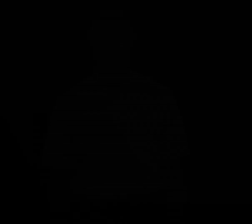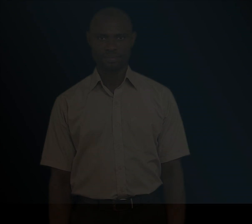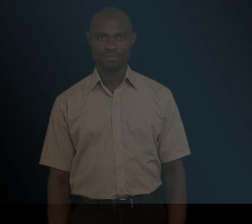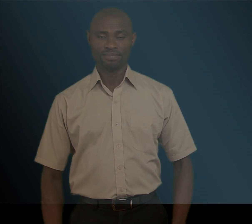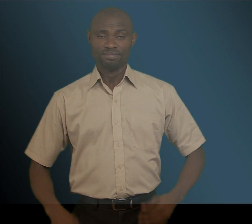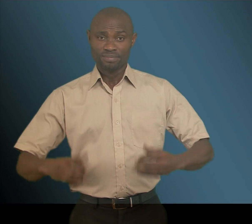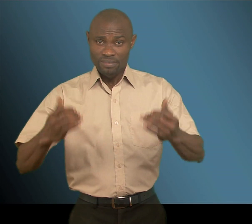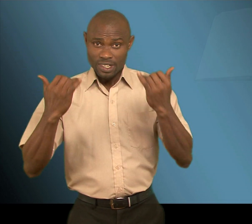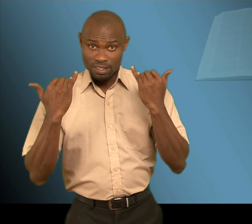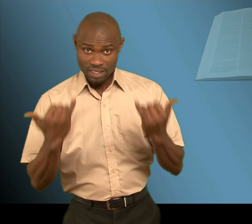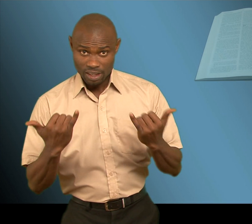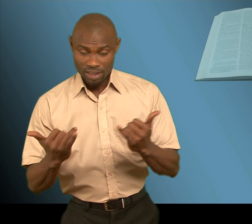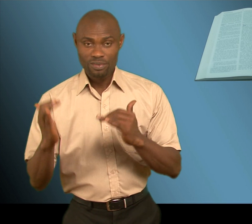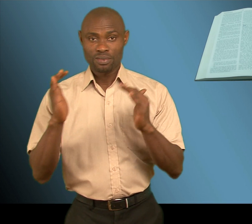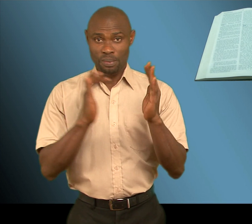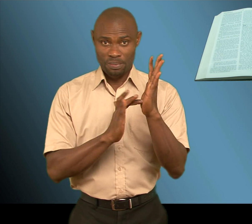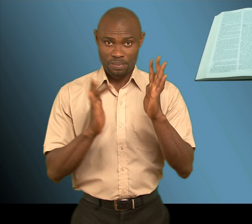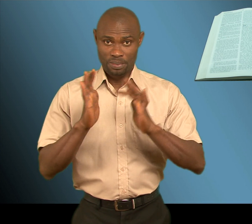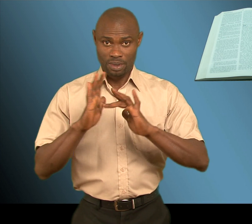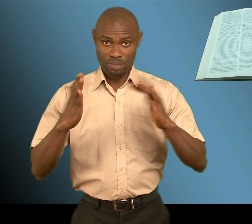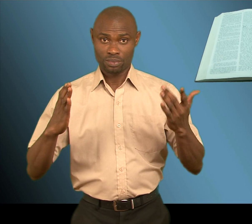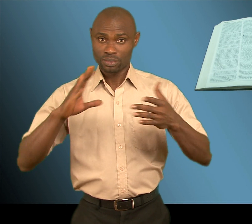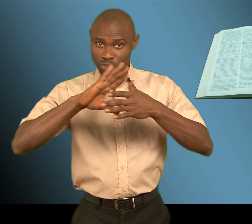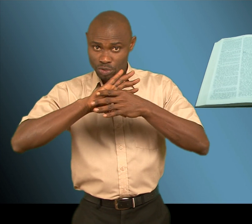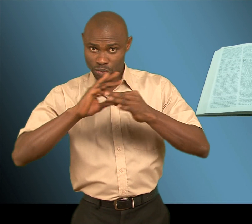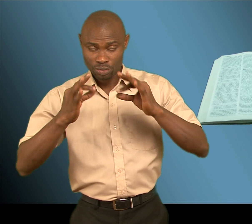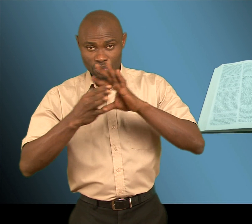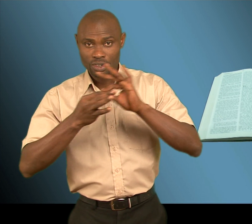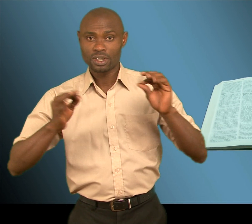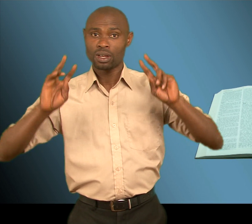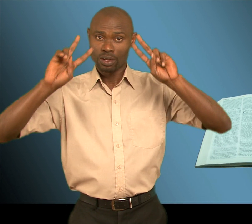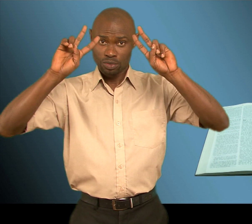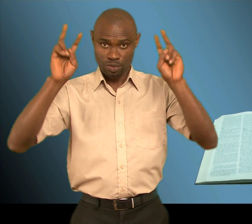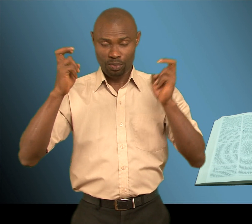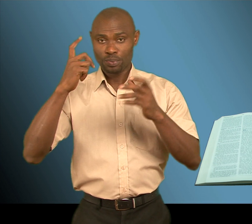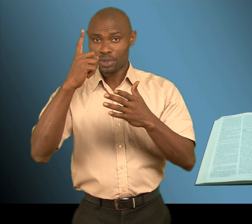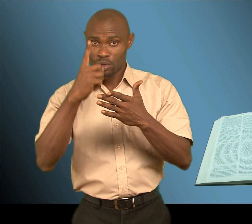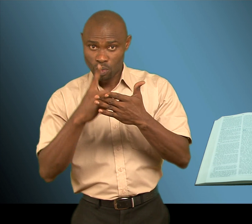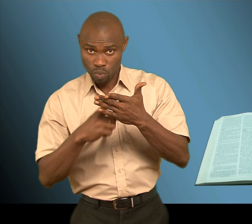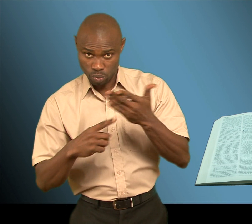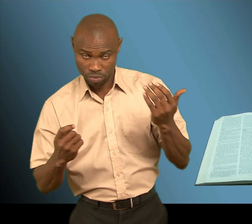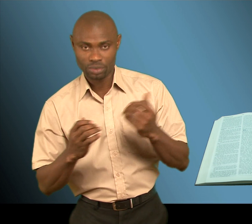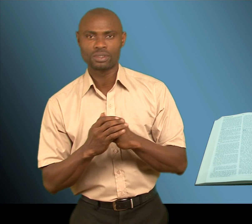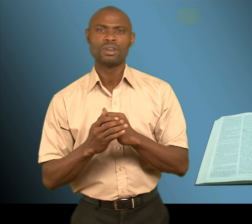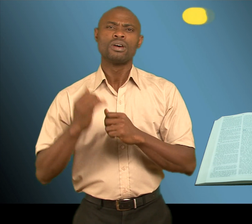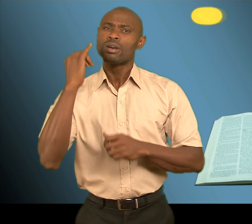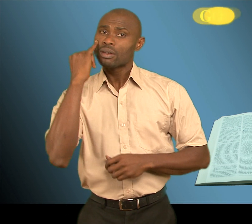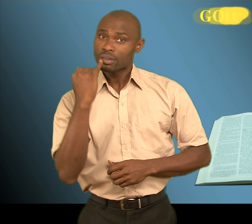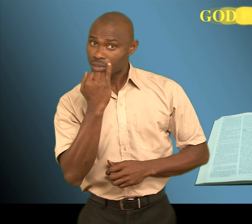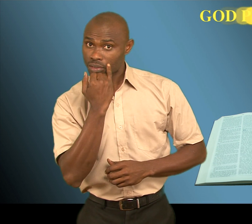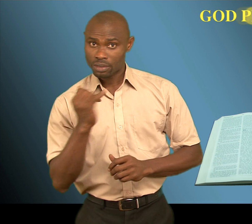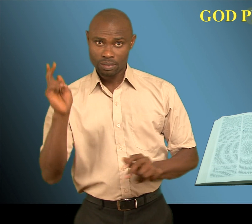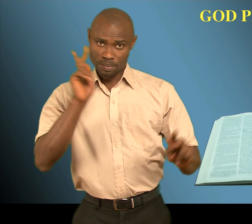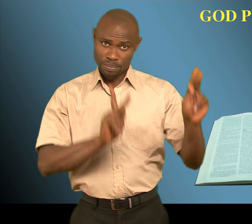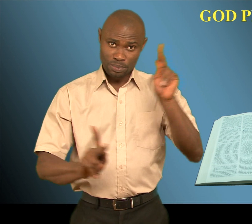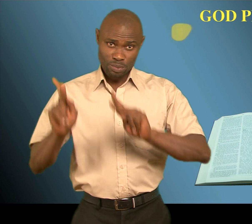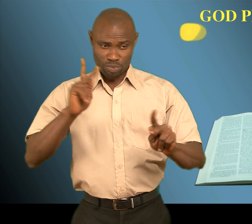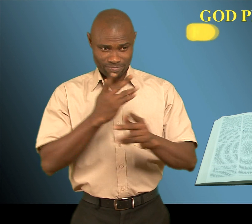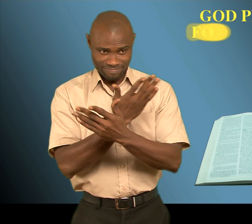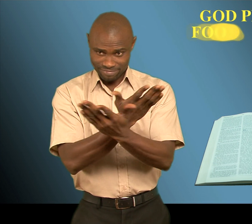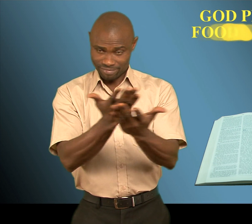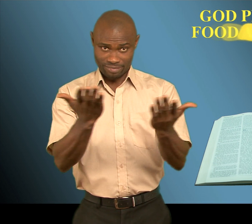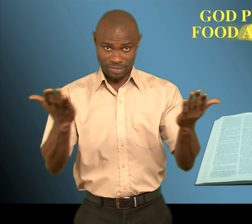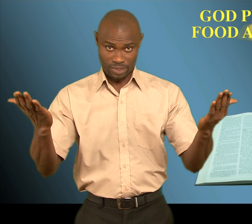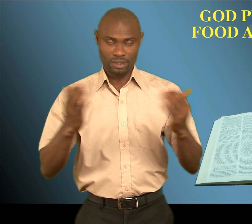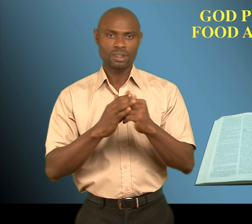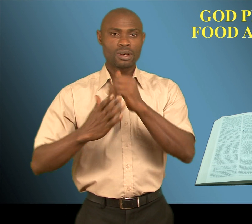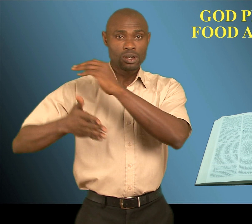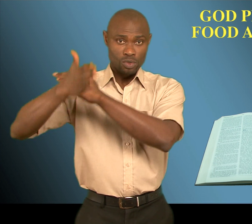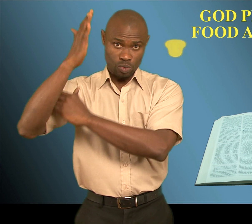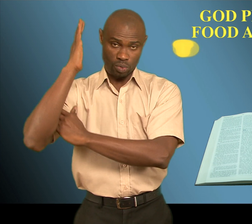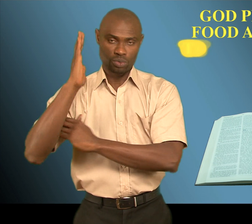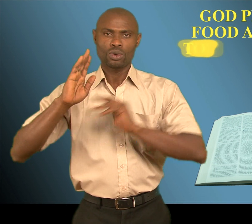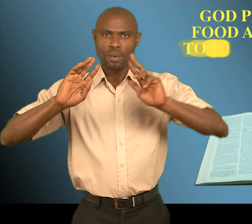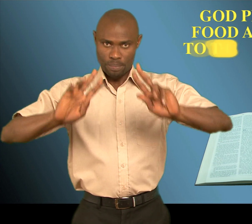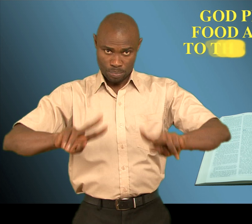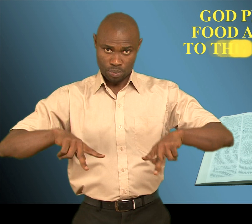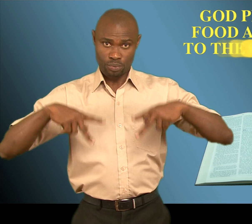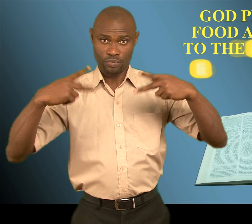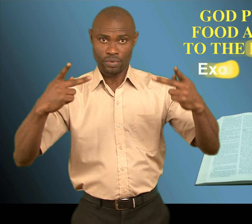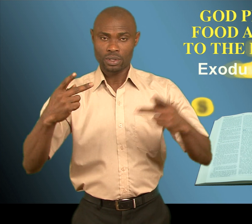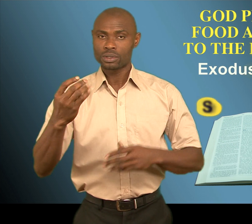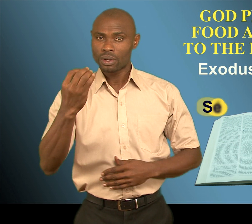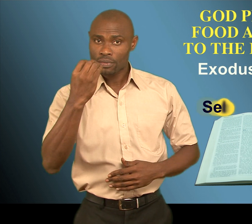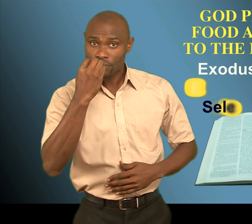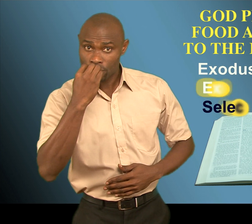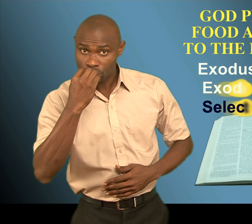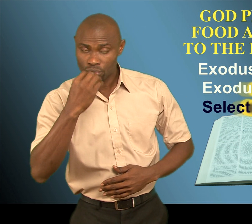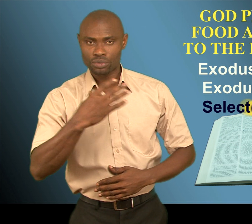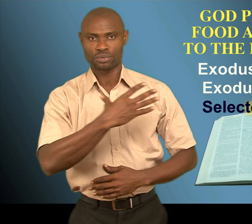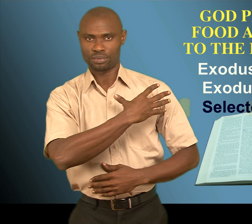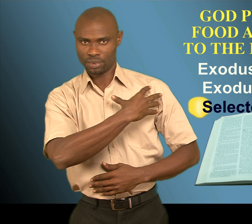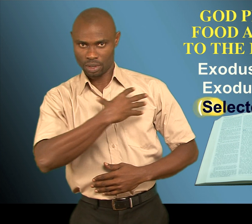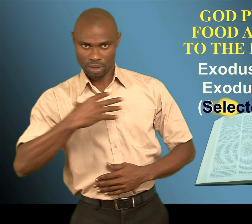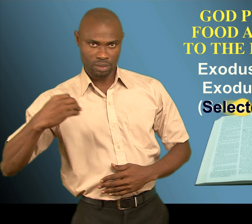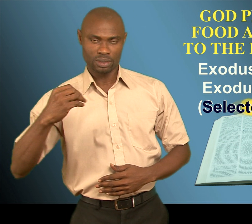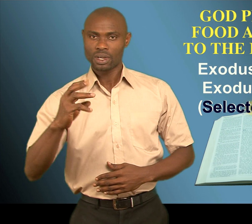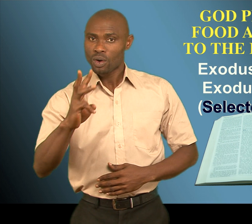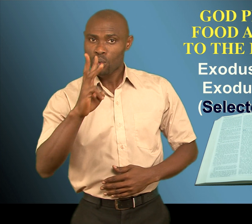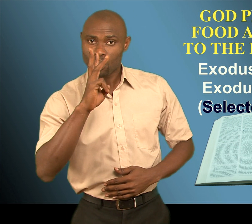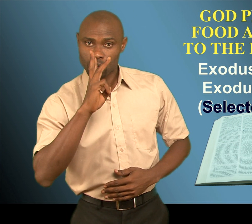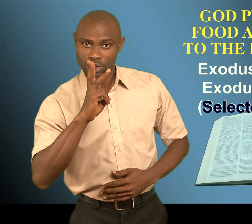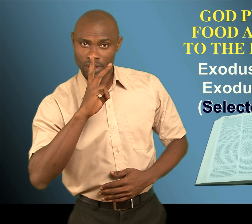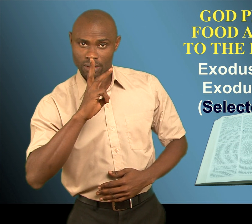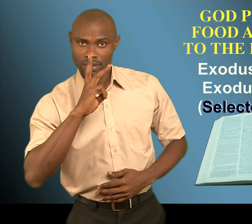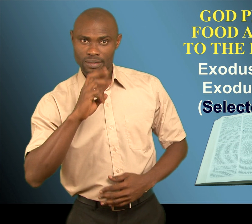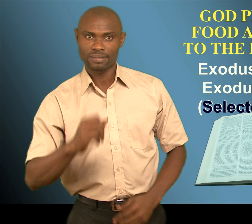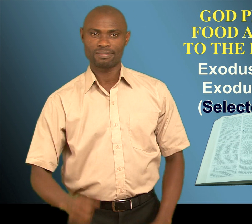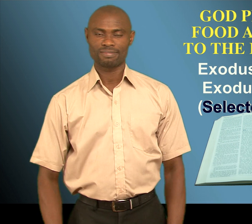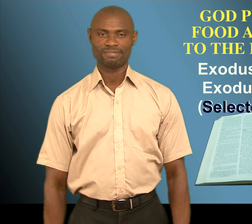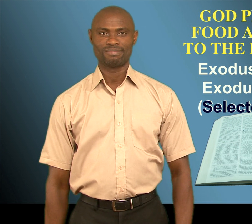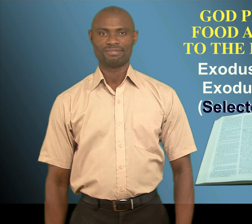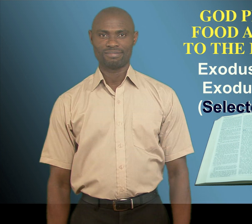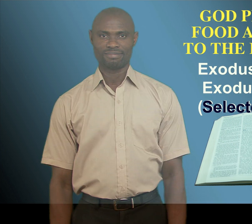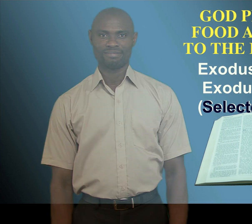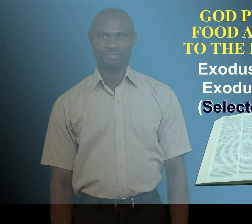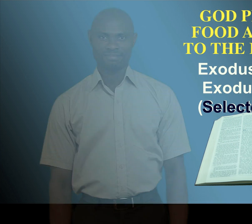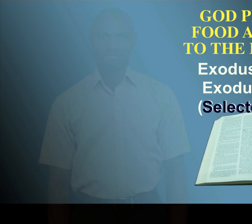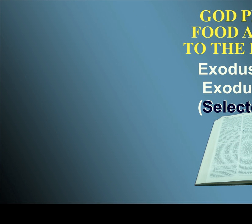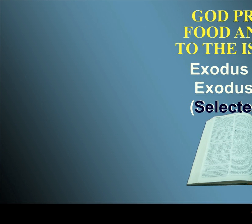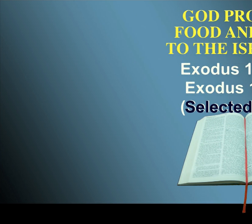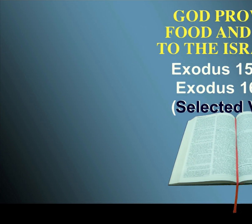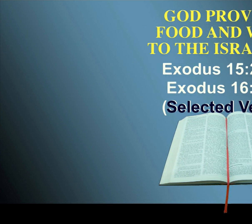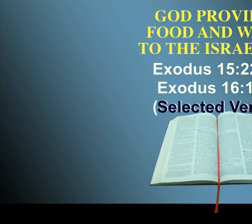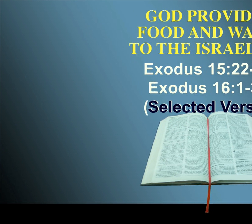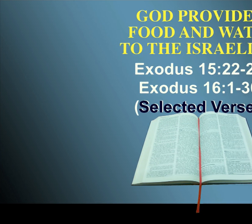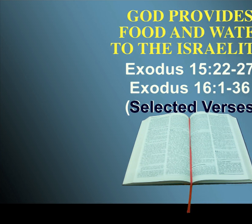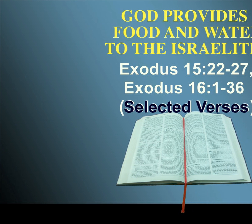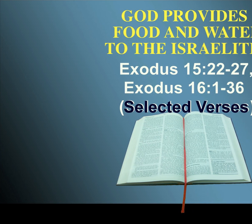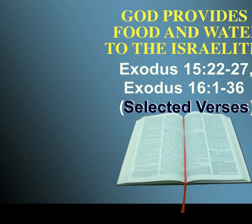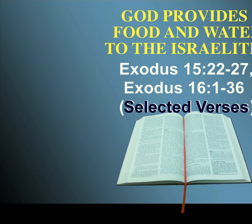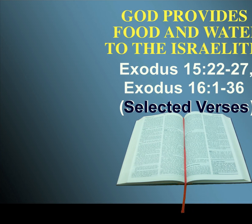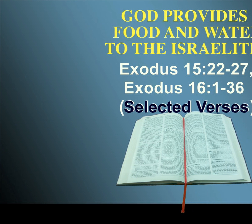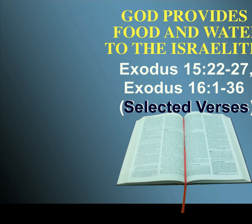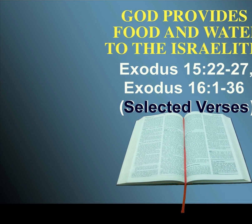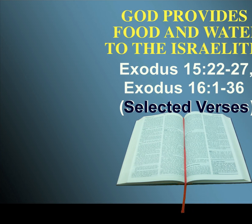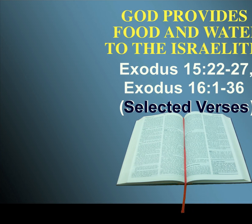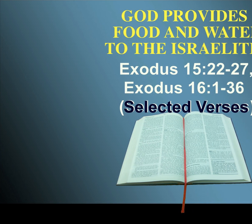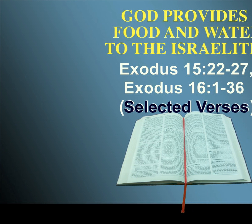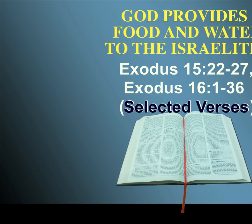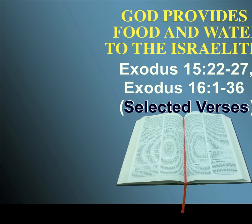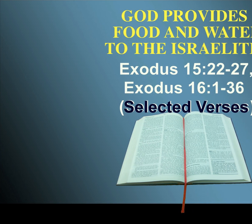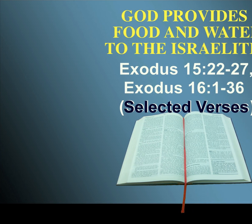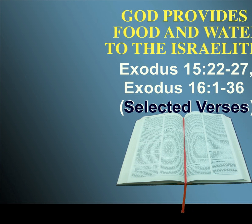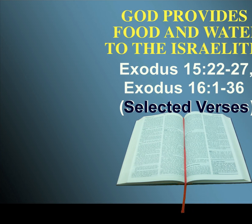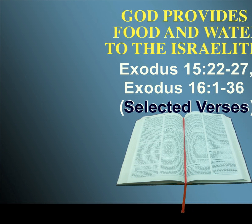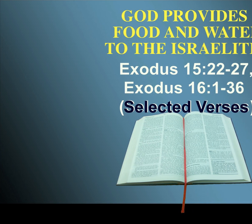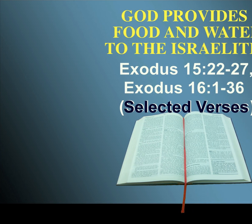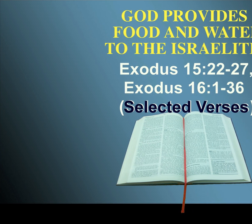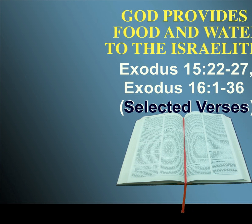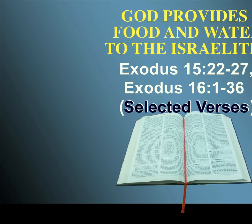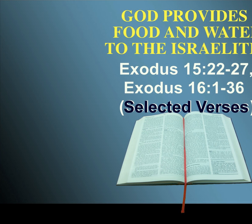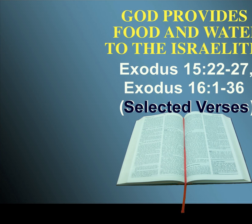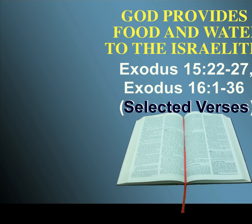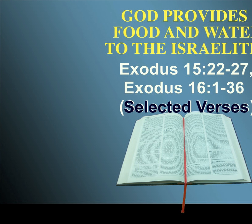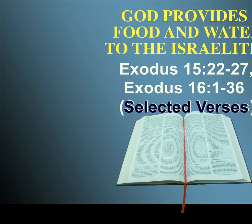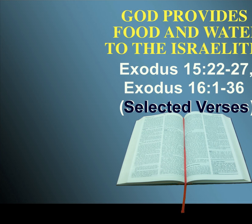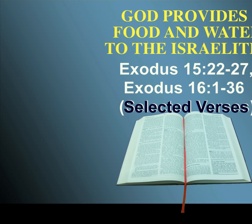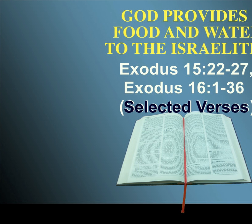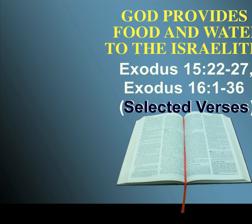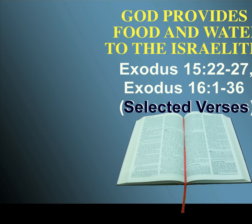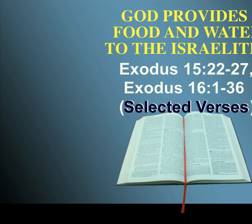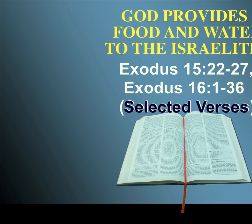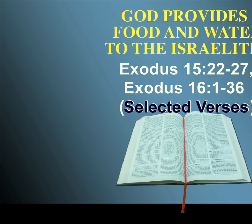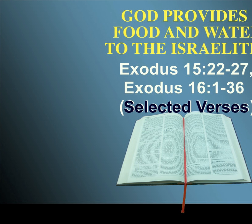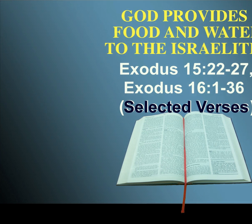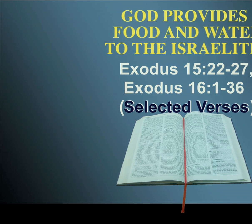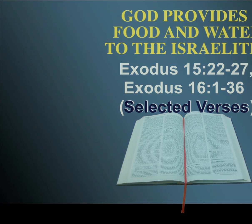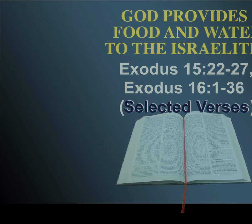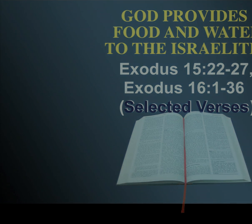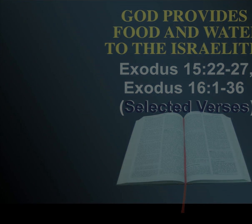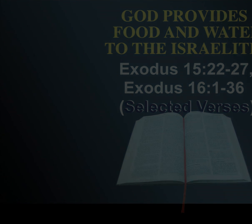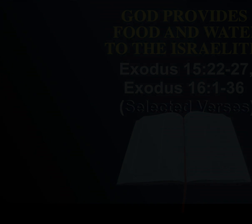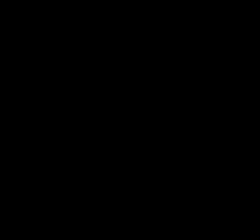God provides food and water to the Israelites